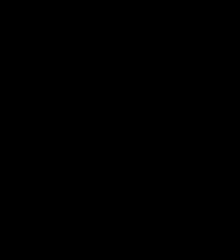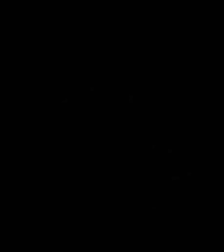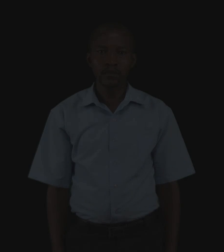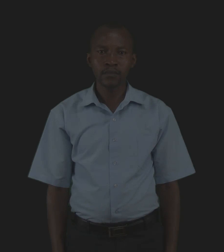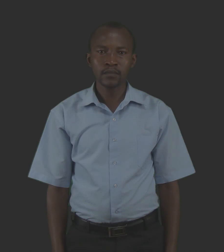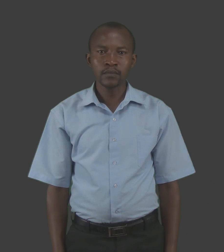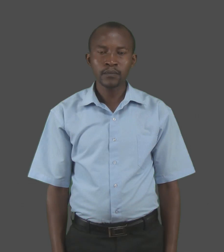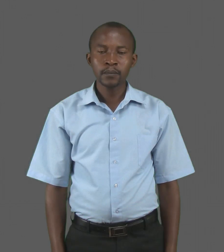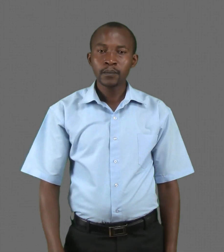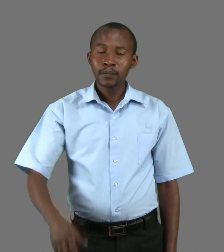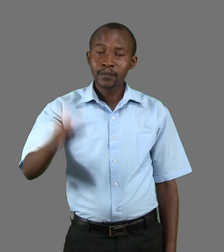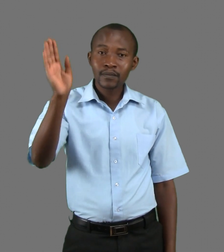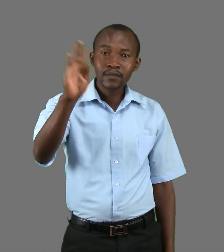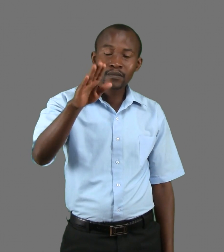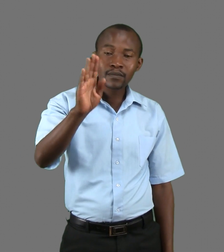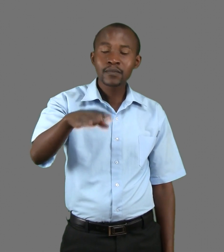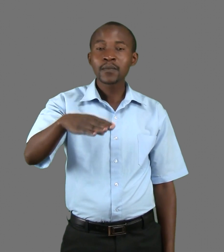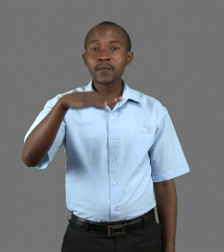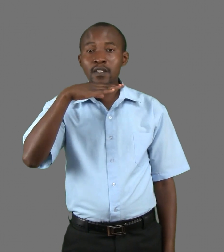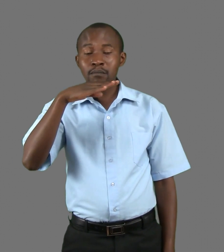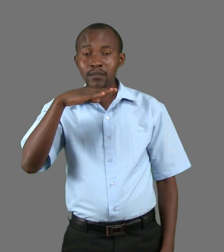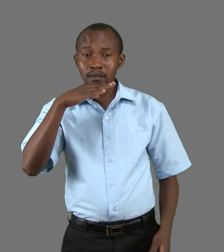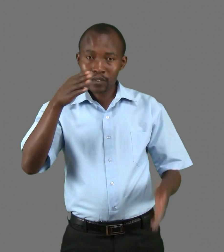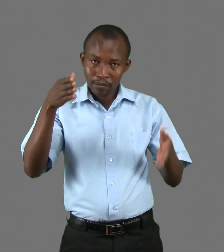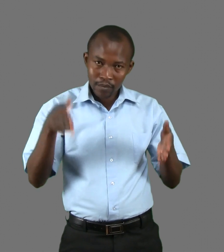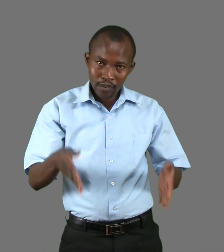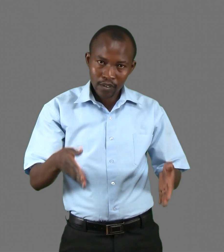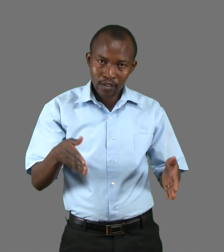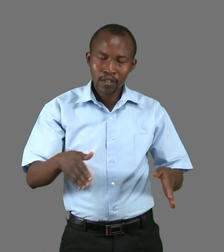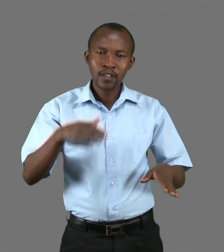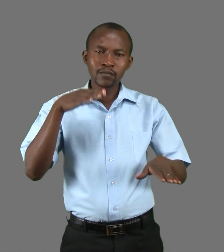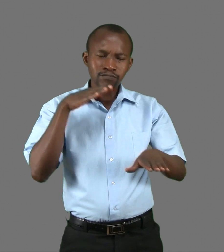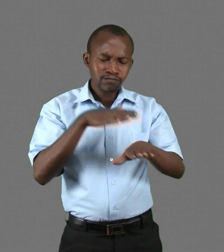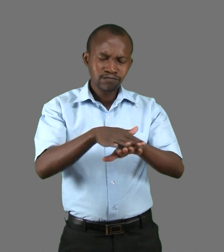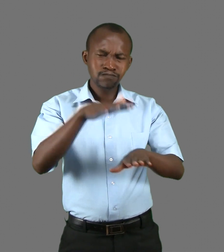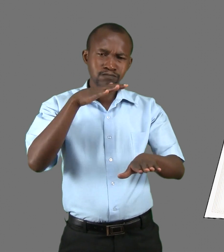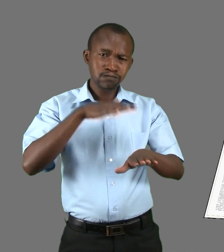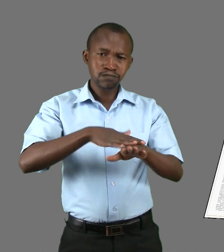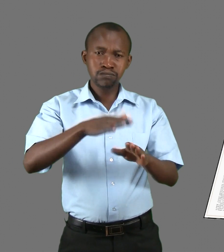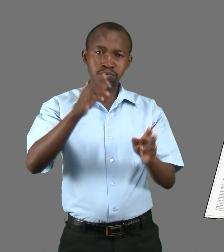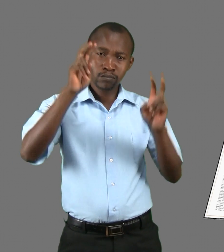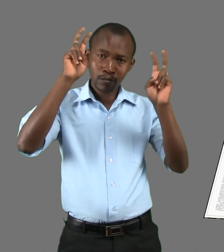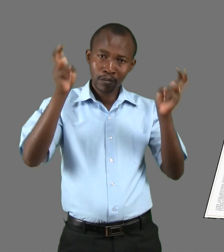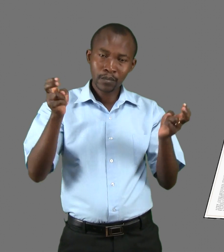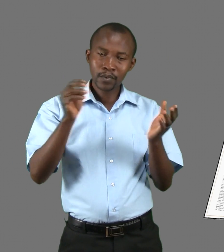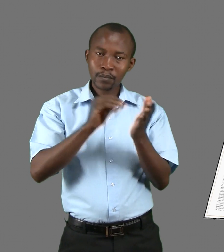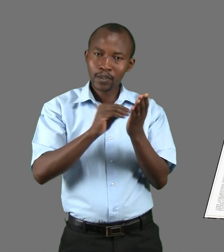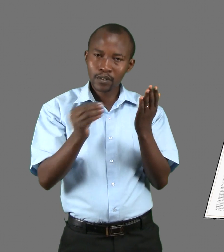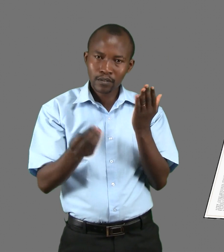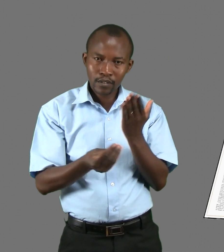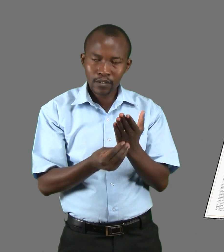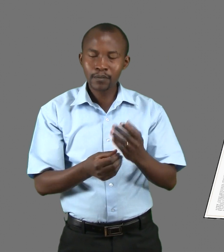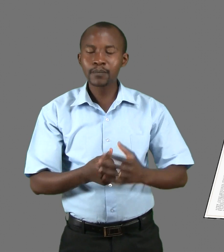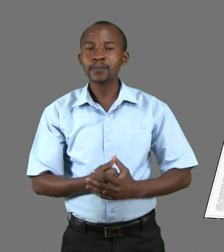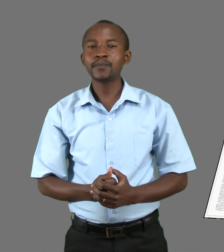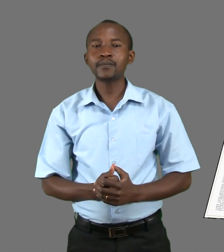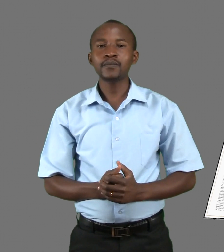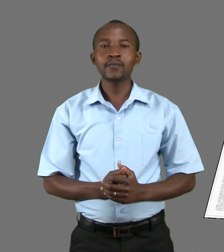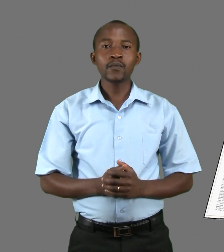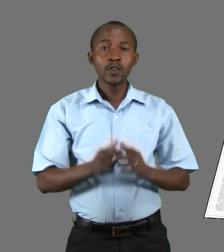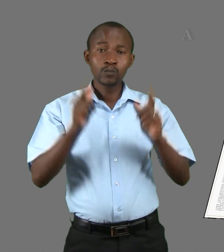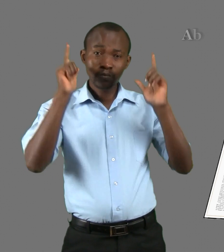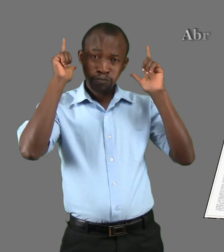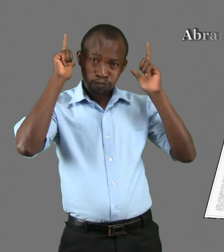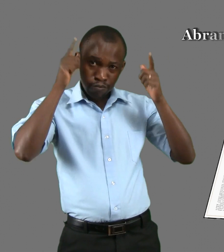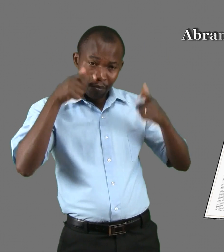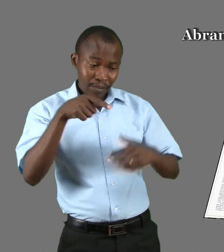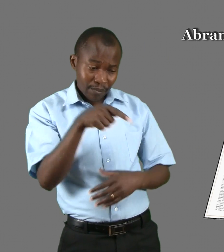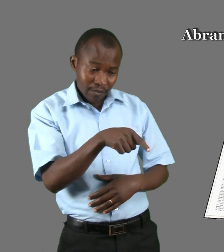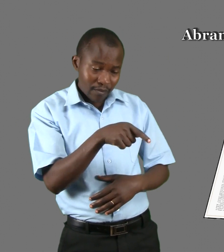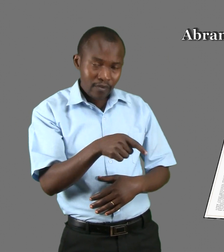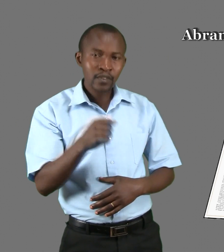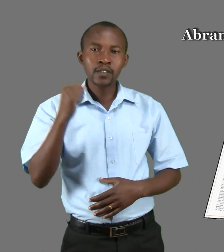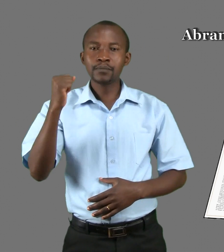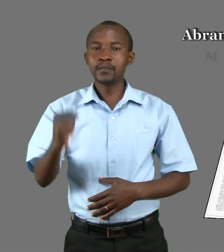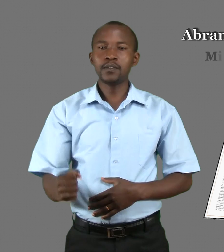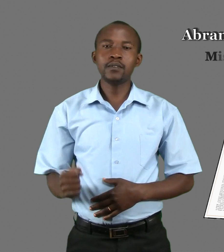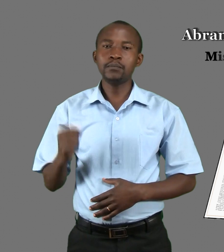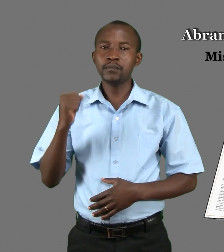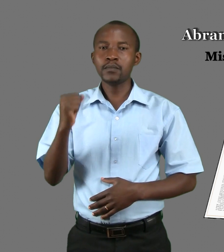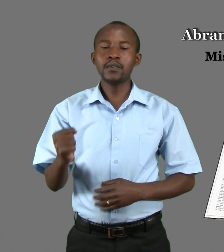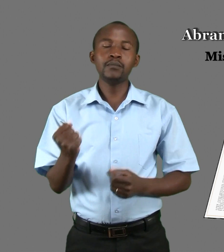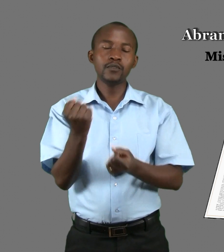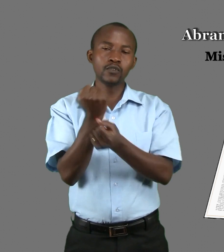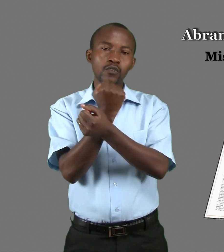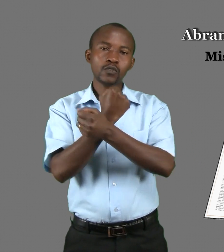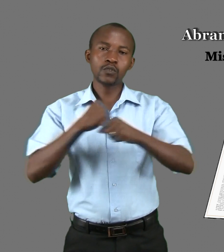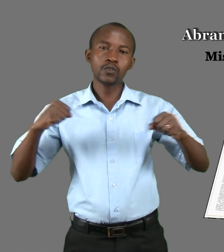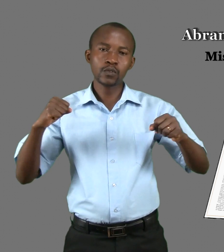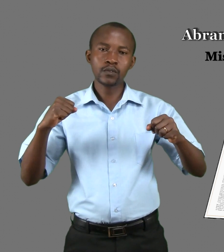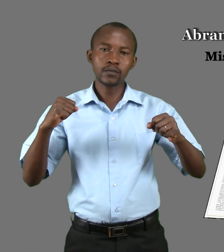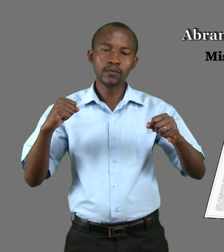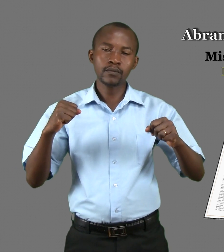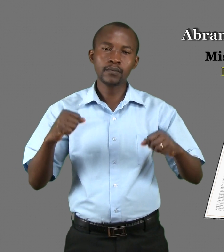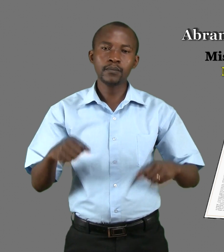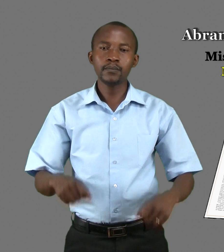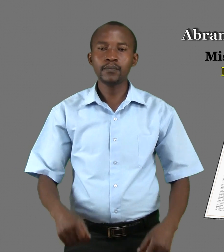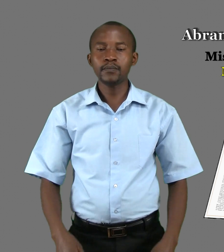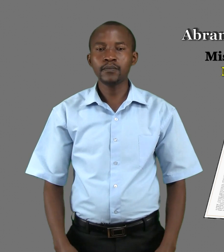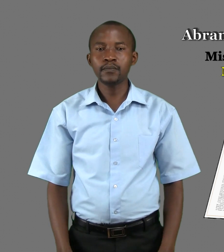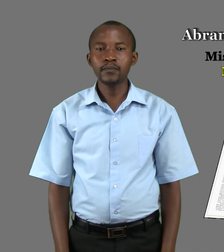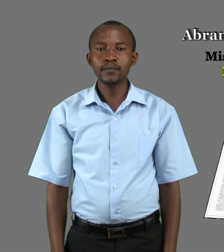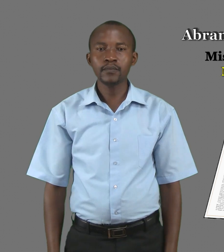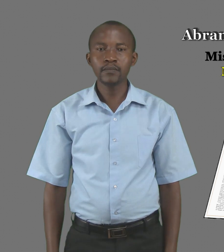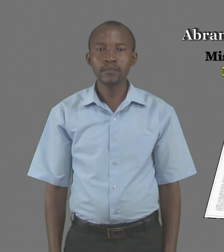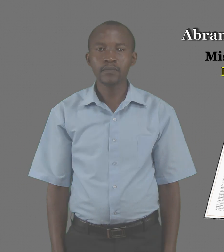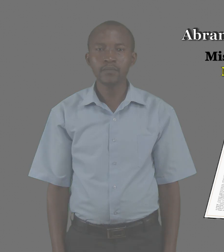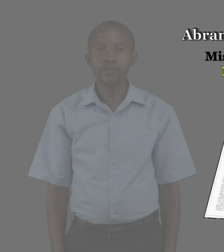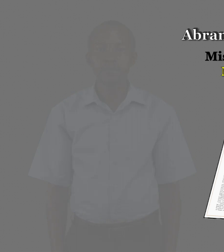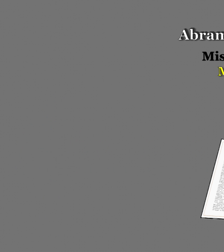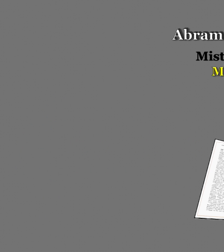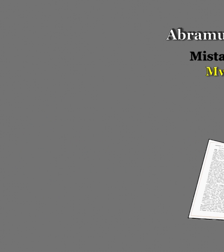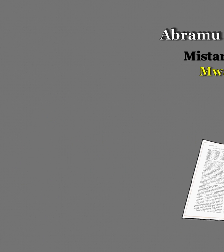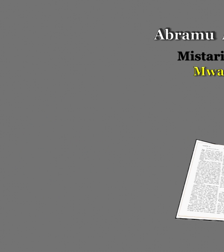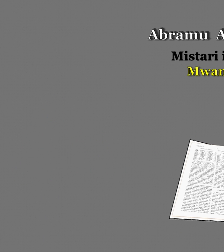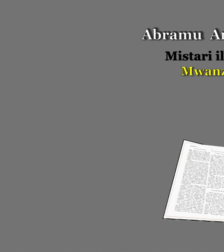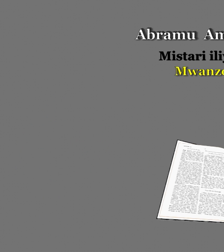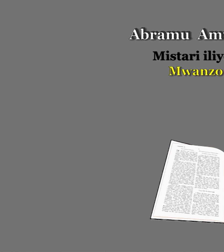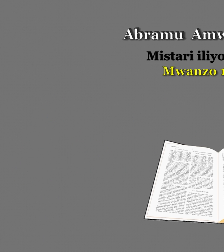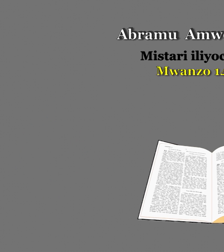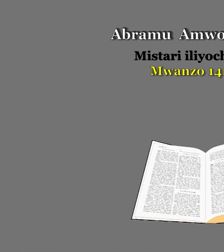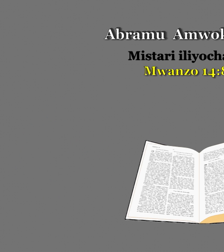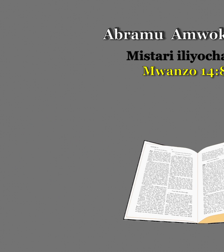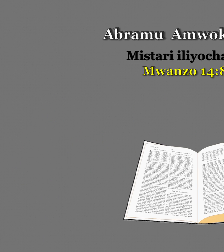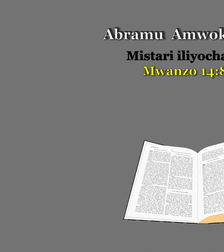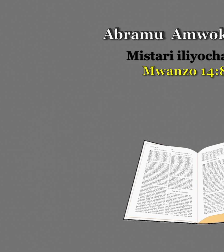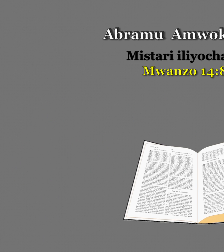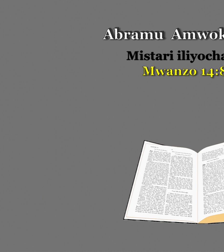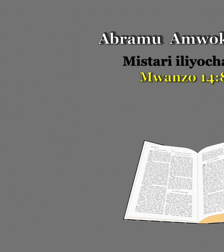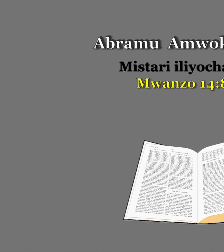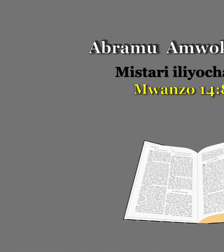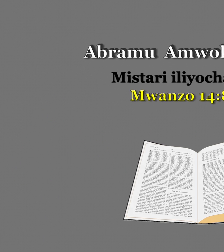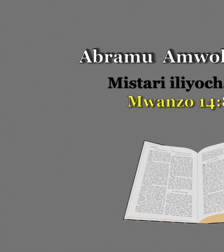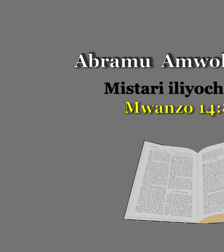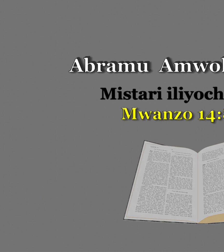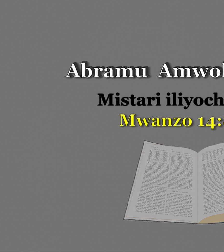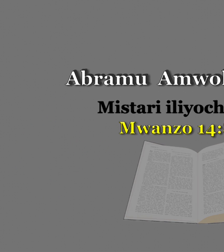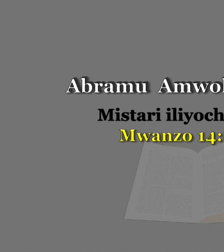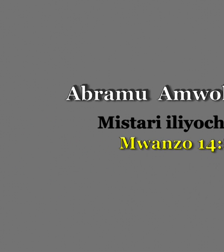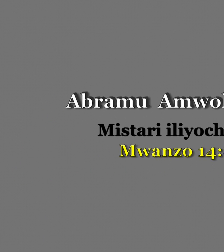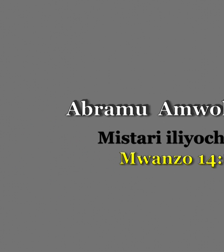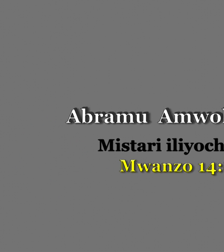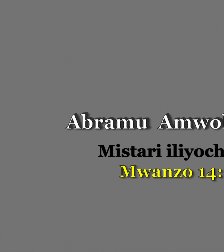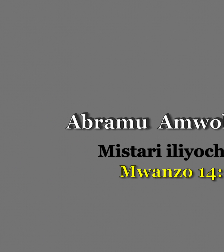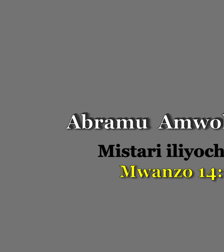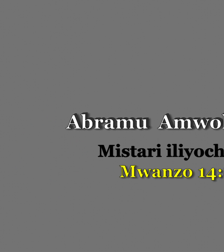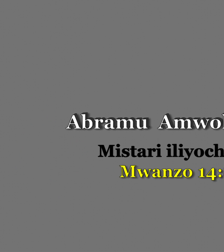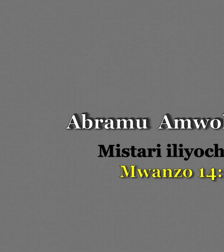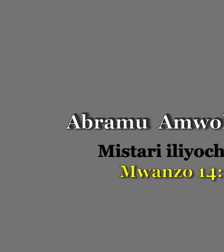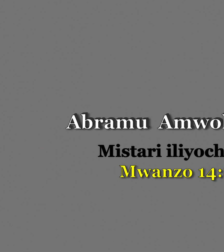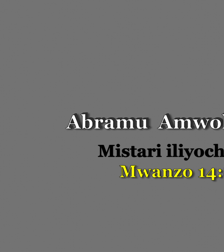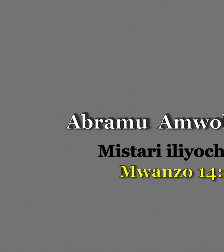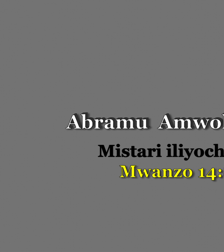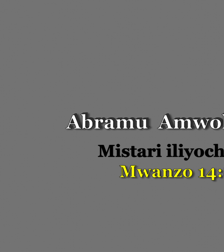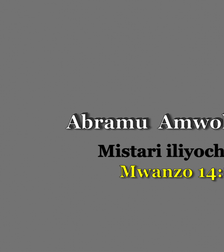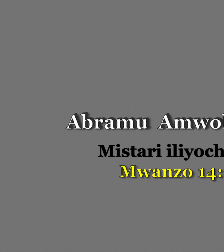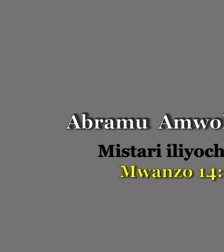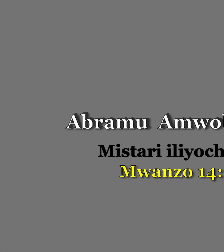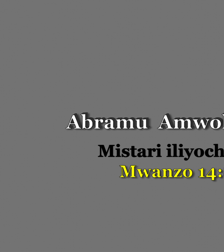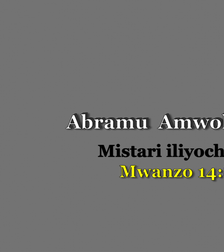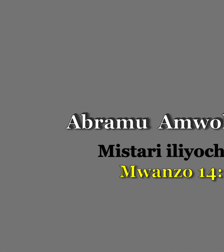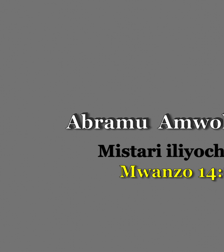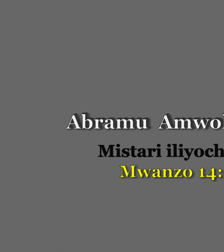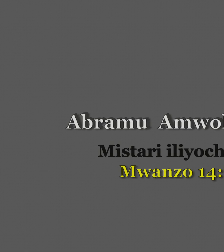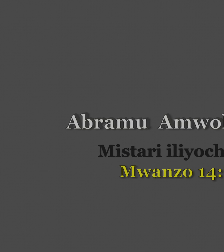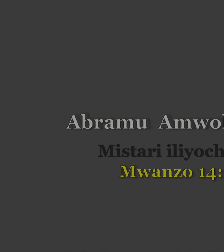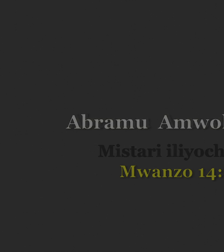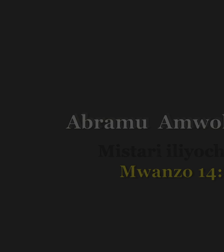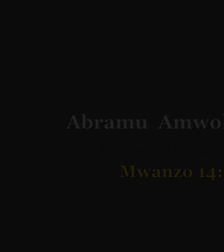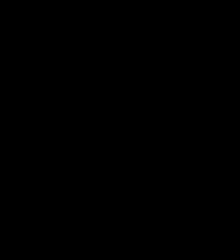Abram save Lot